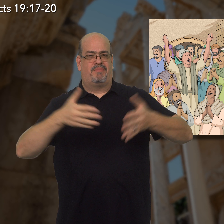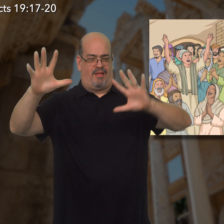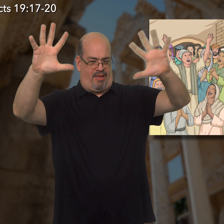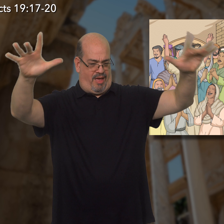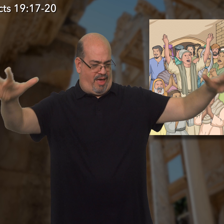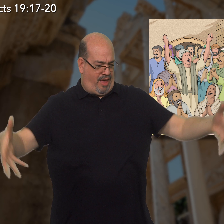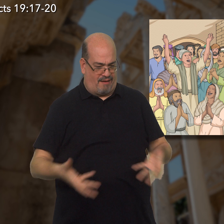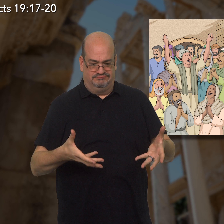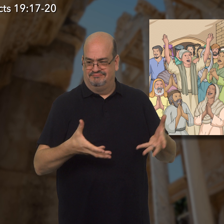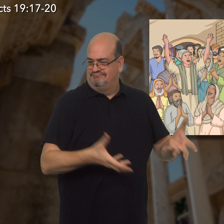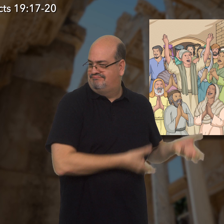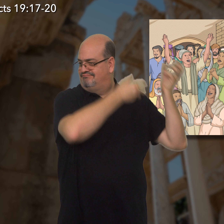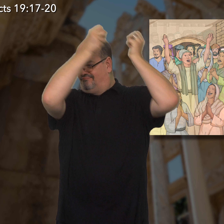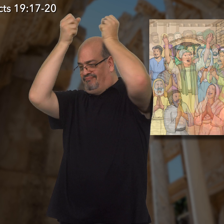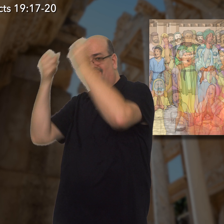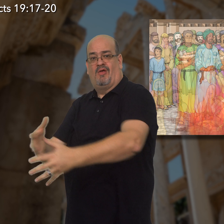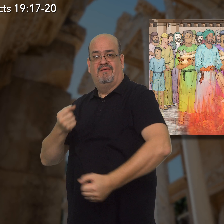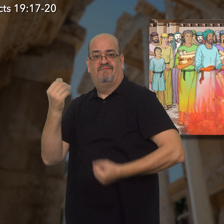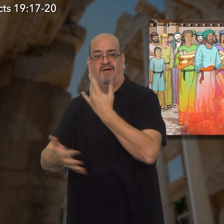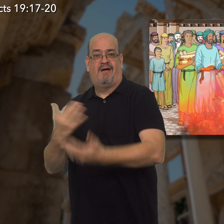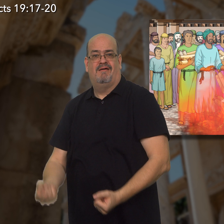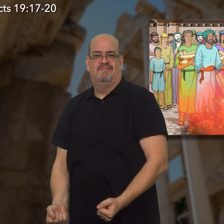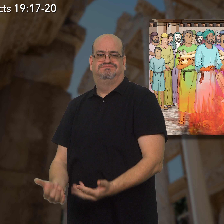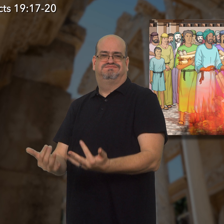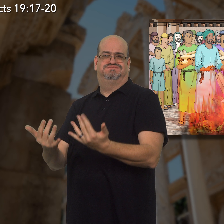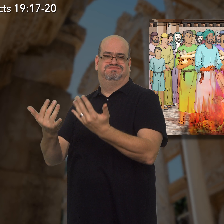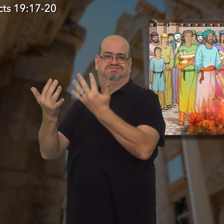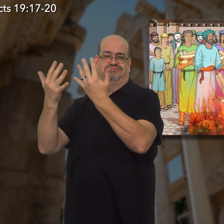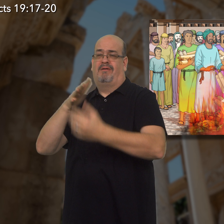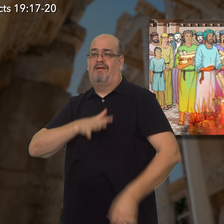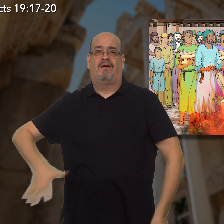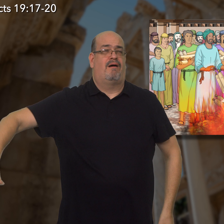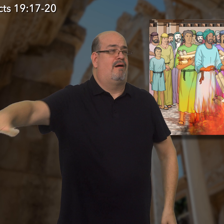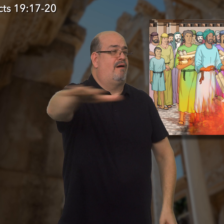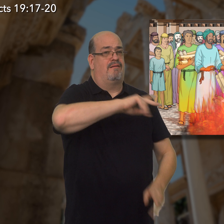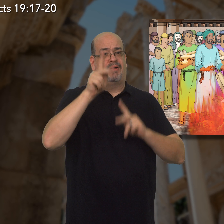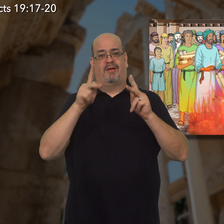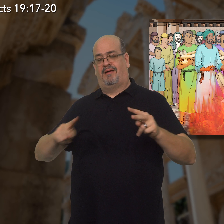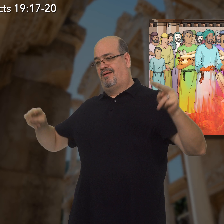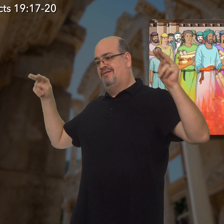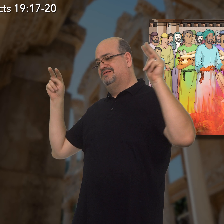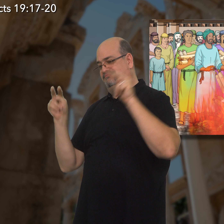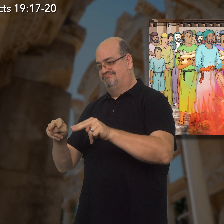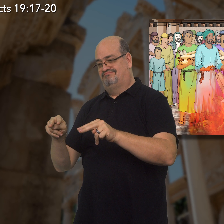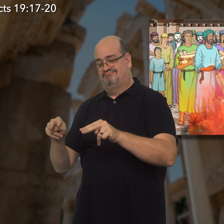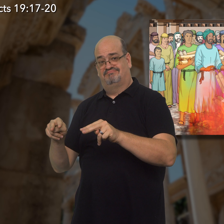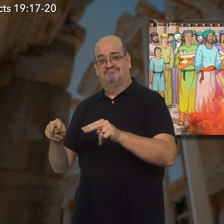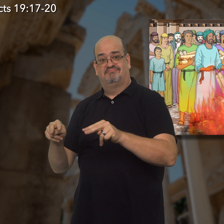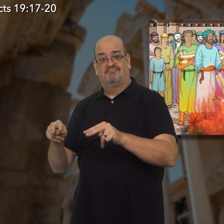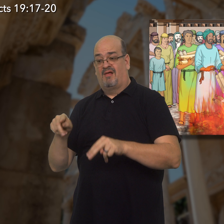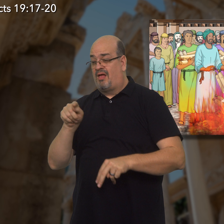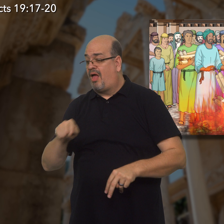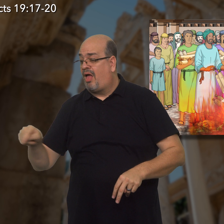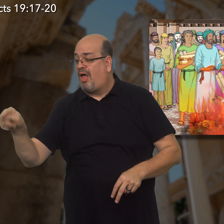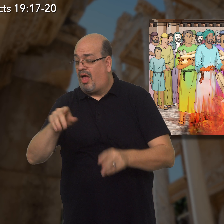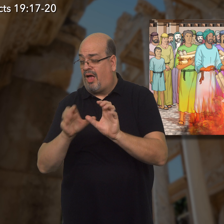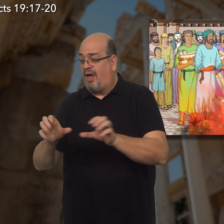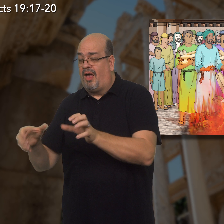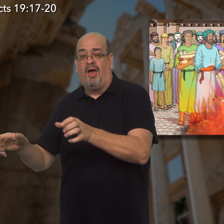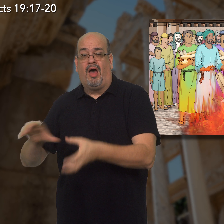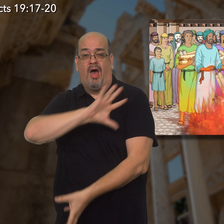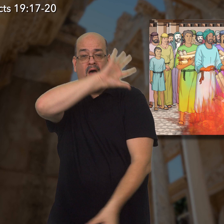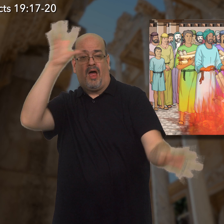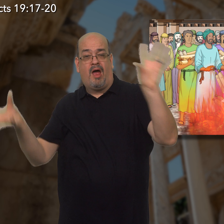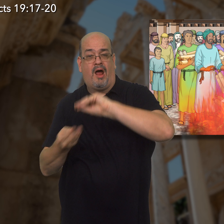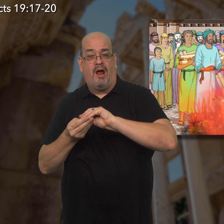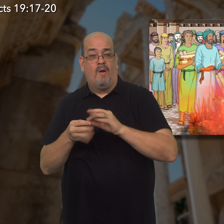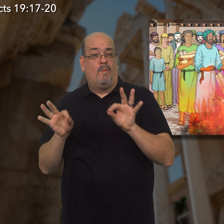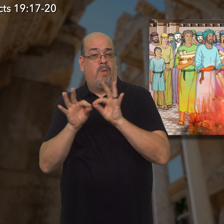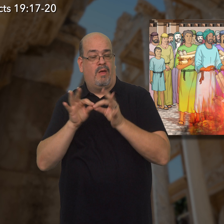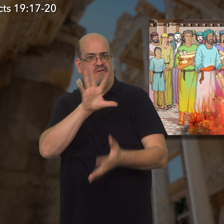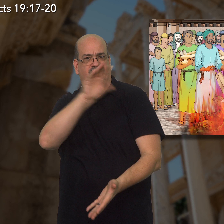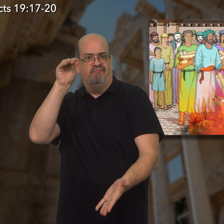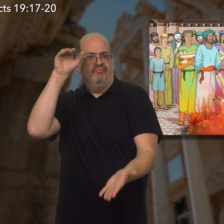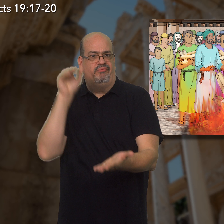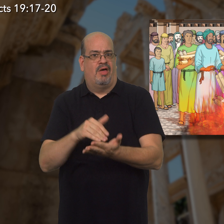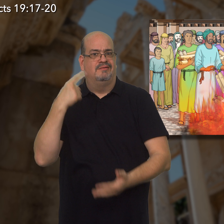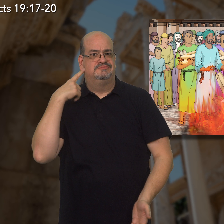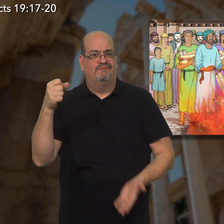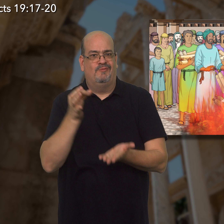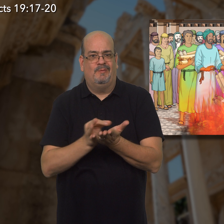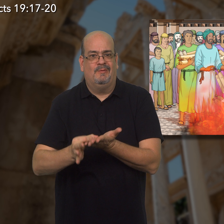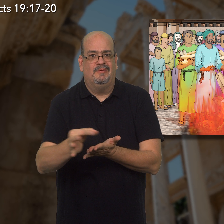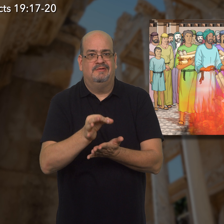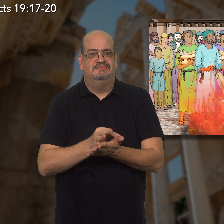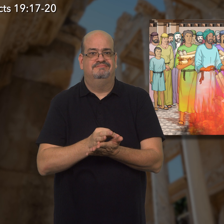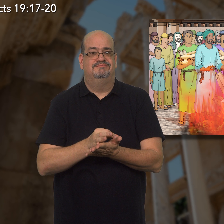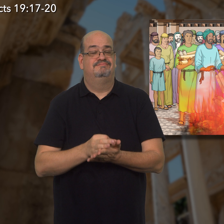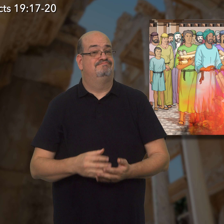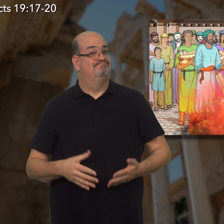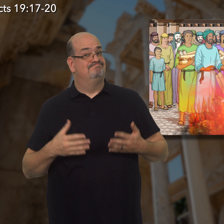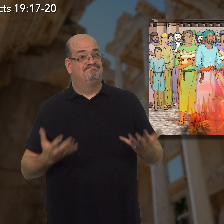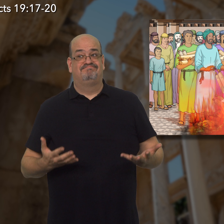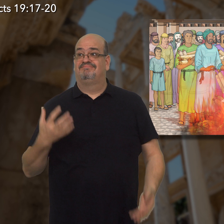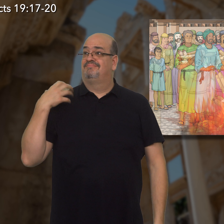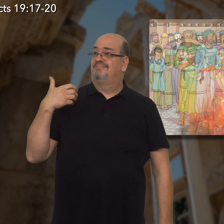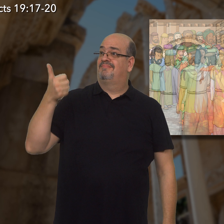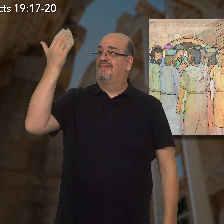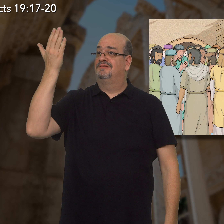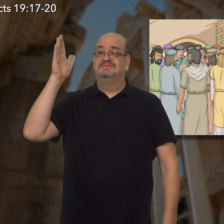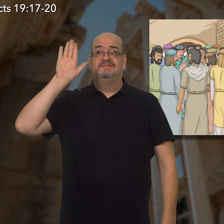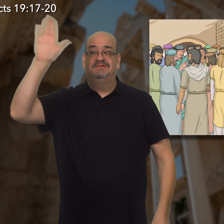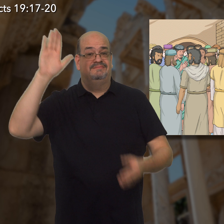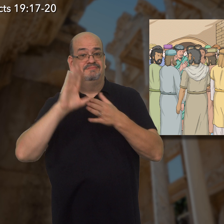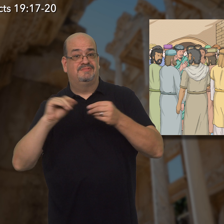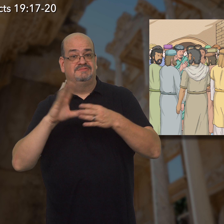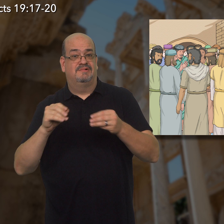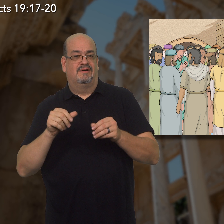And a number of those who had practiced magic arts brought their books and burned them in front of everyone. When the value of the books was calculated, the total came to fifty thousand drachmas.